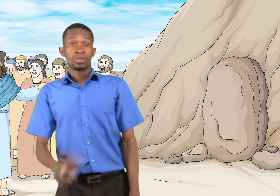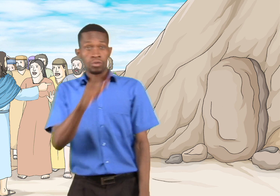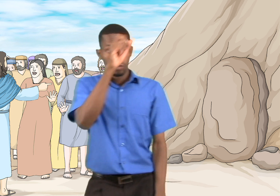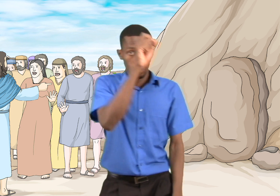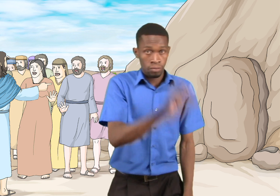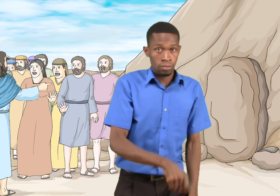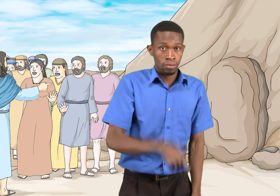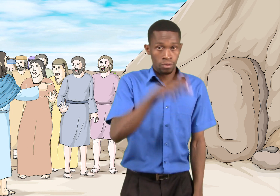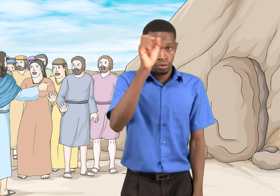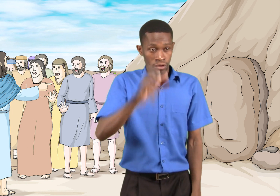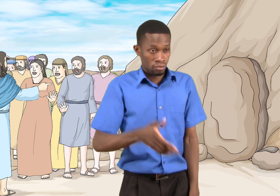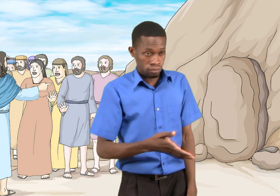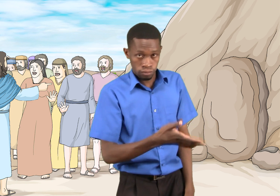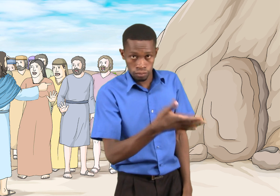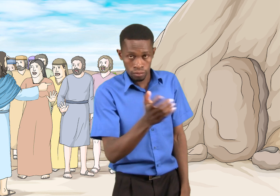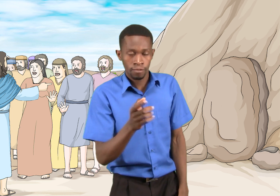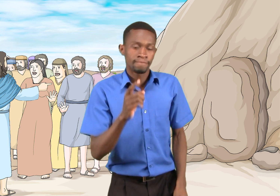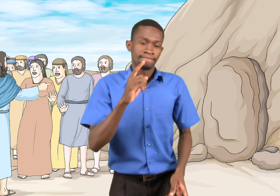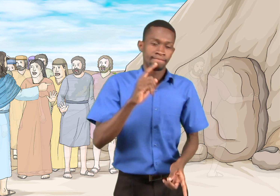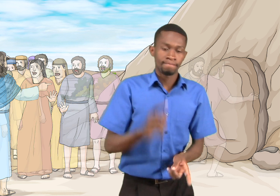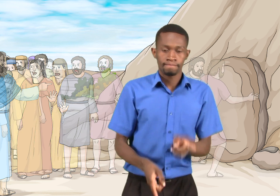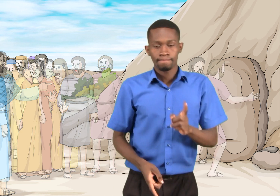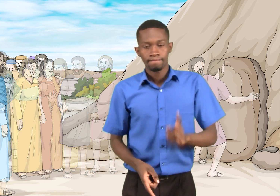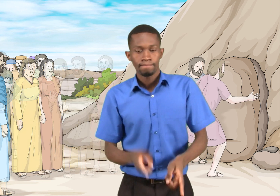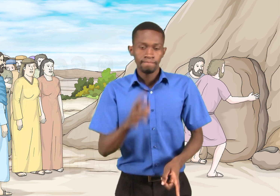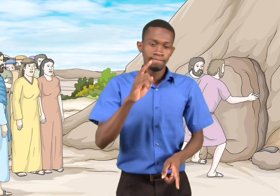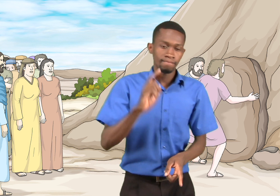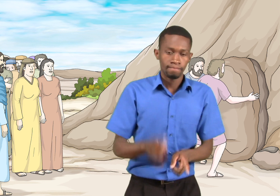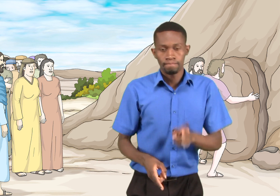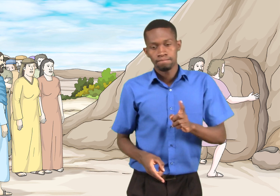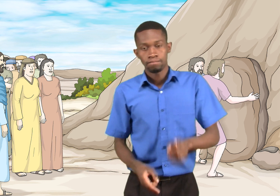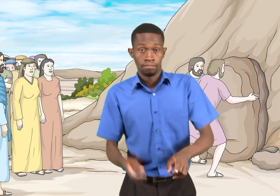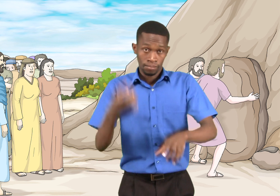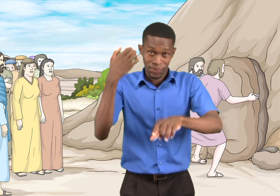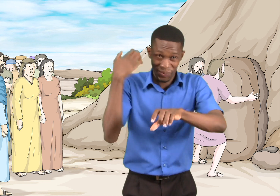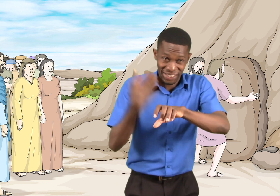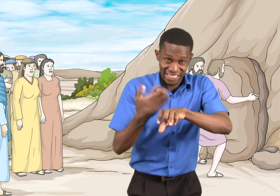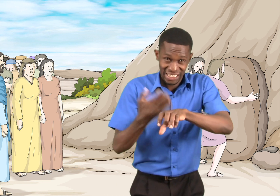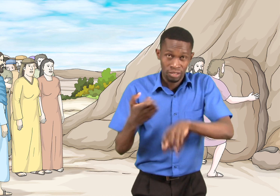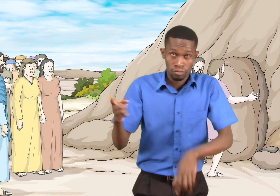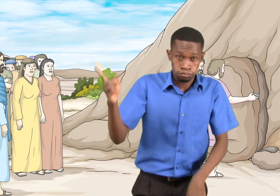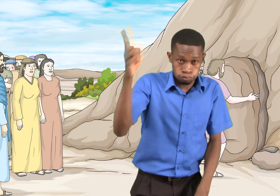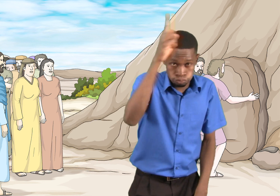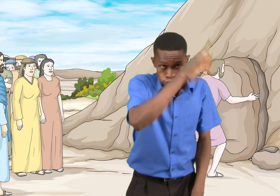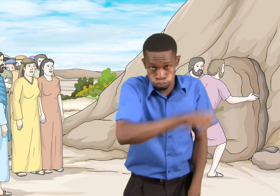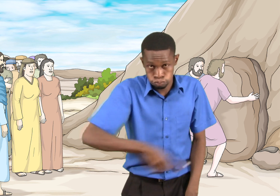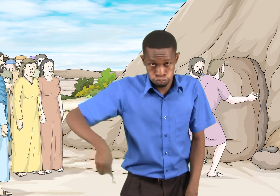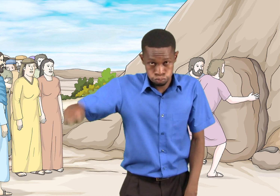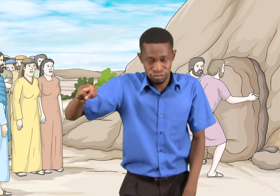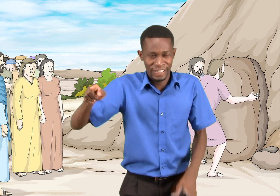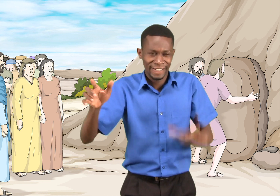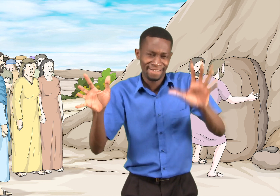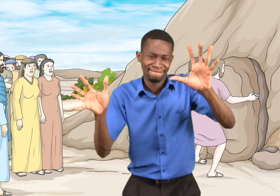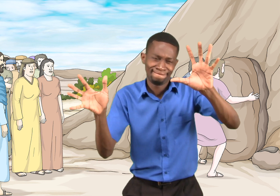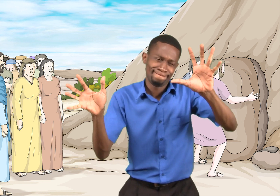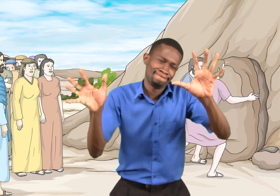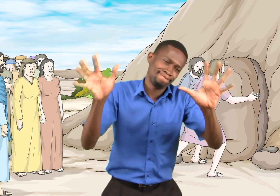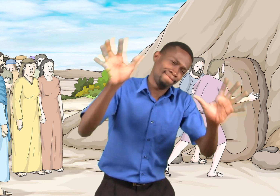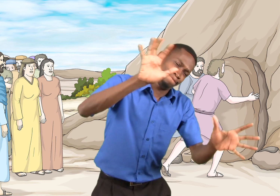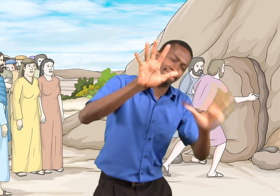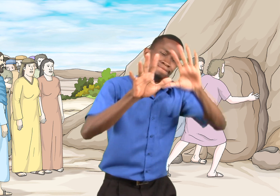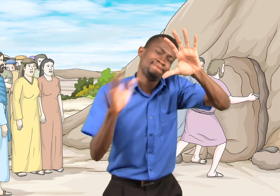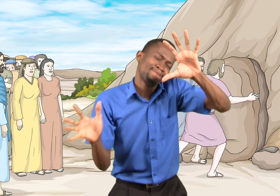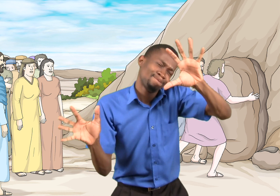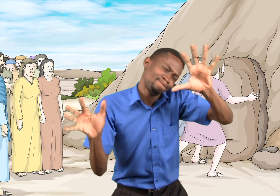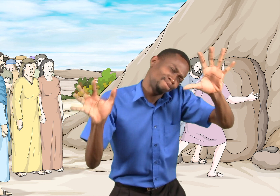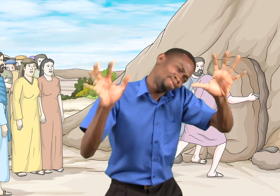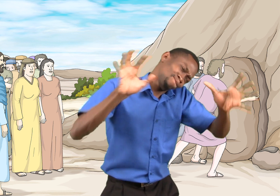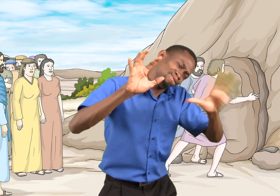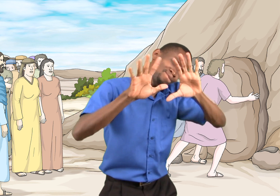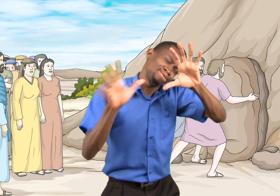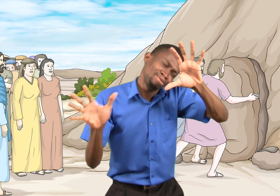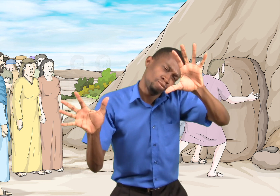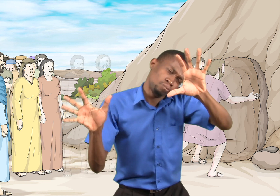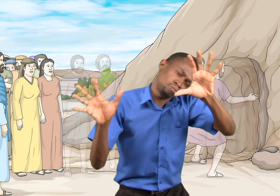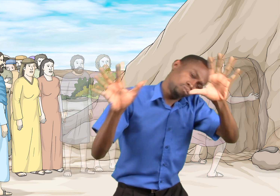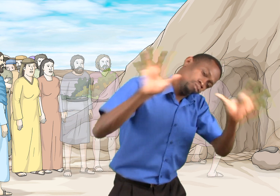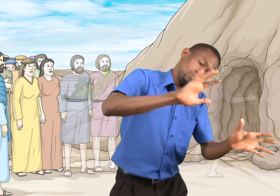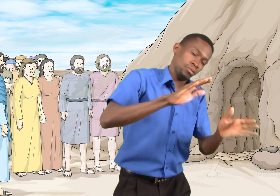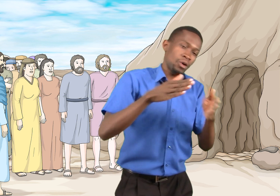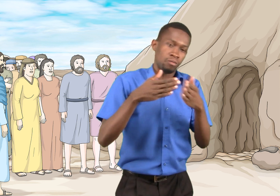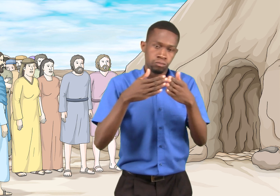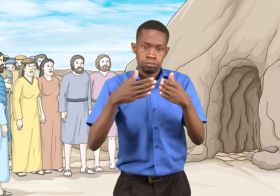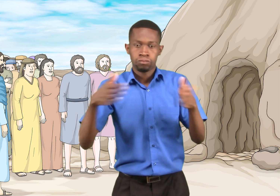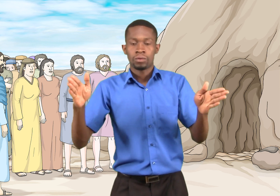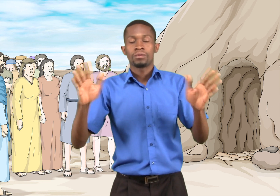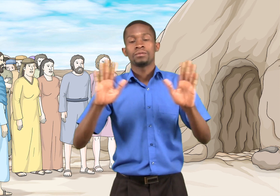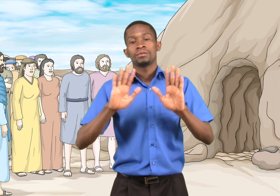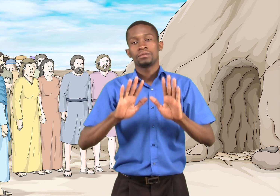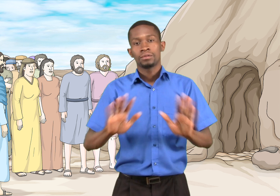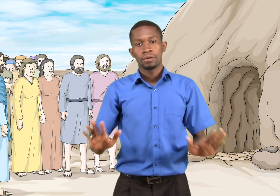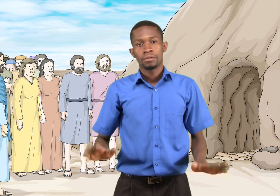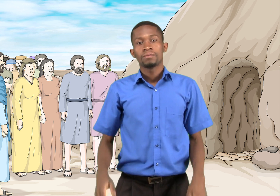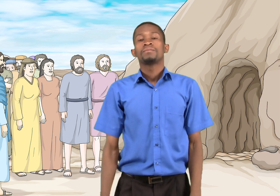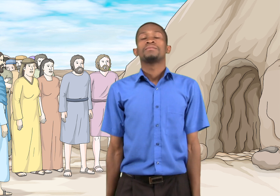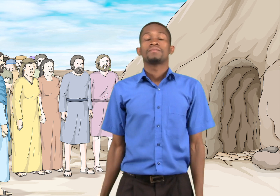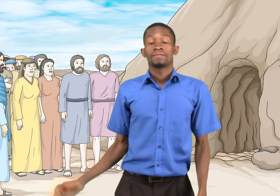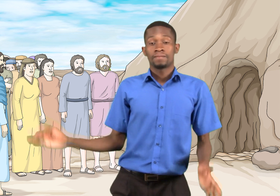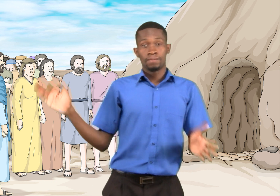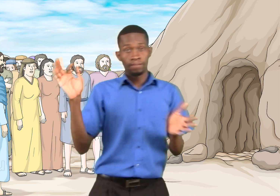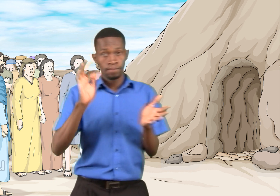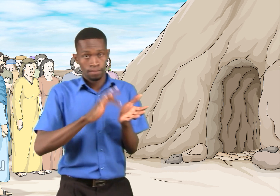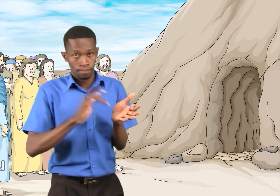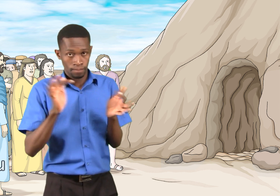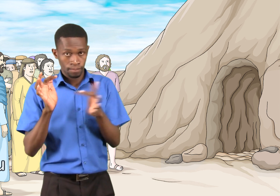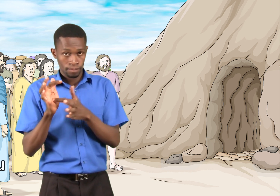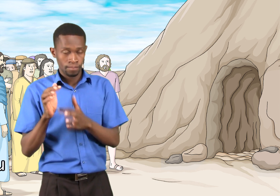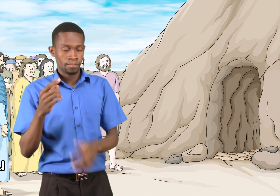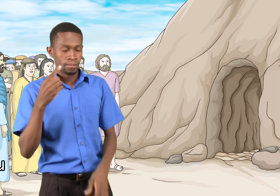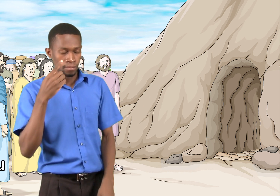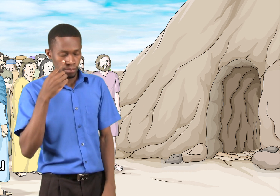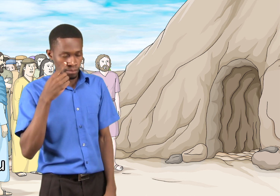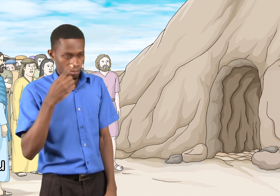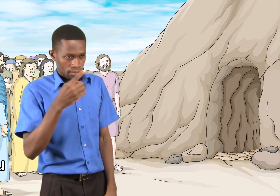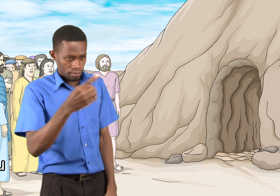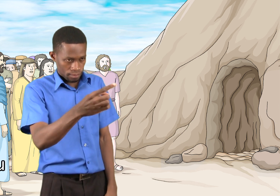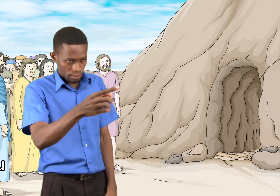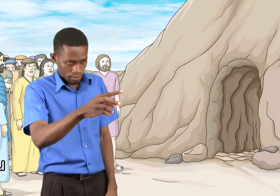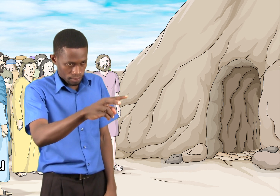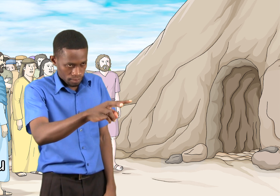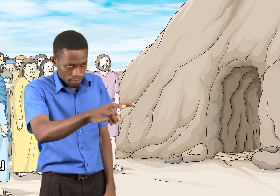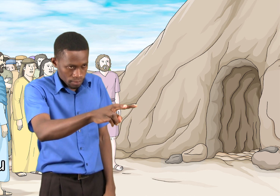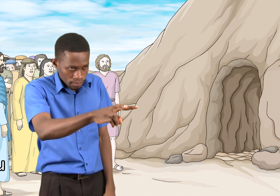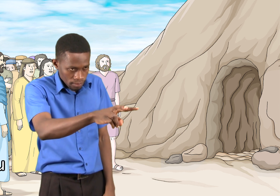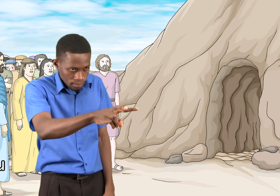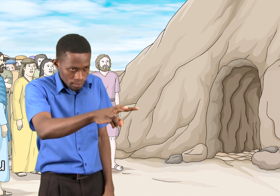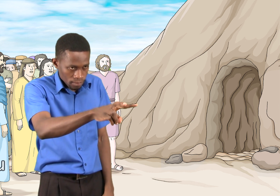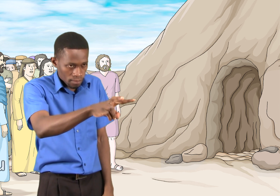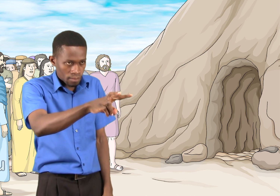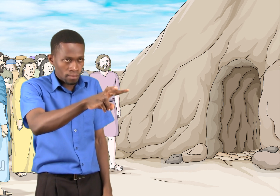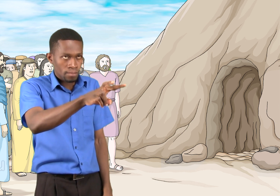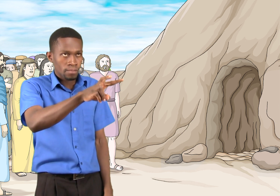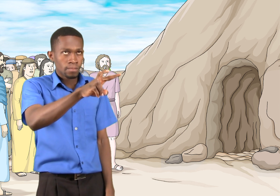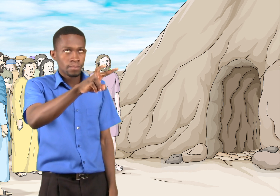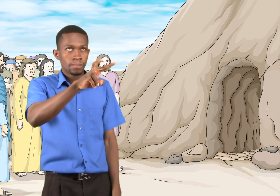So they took away the stone.